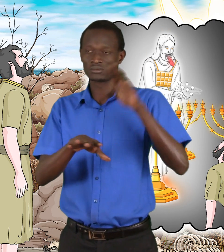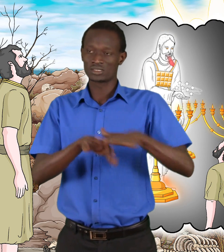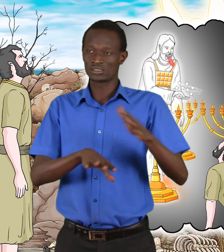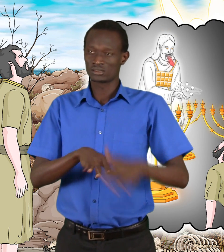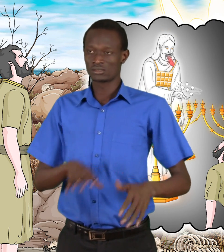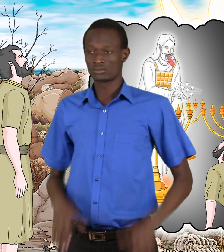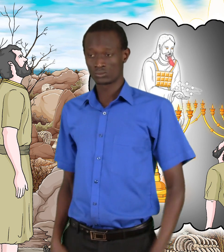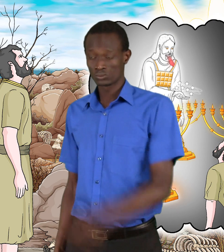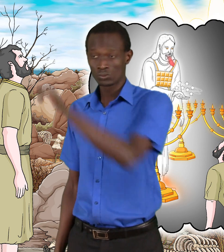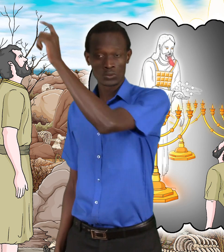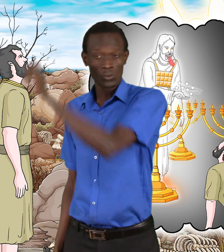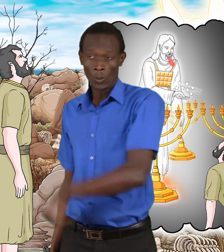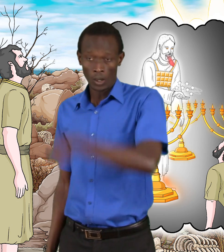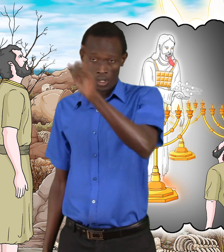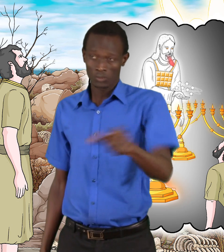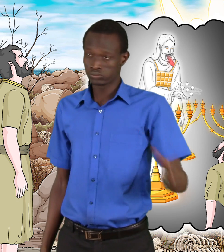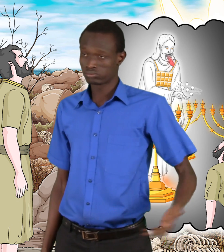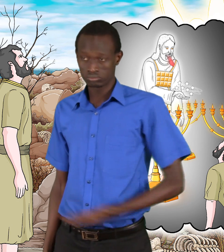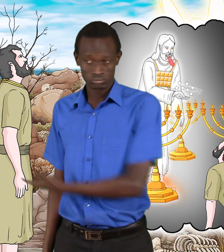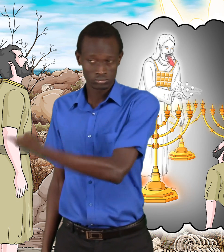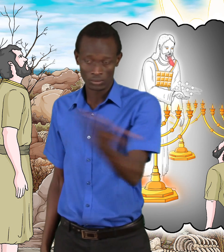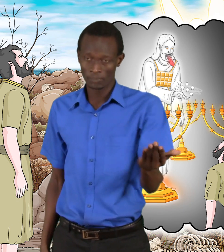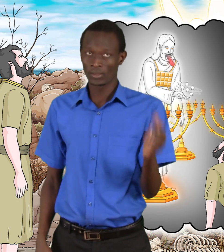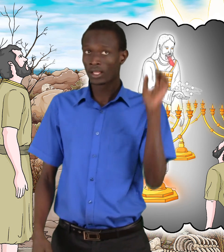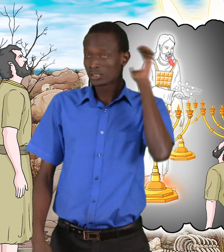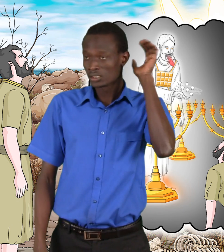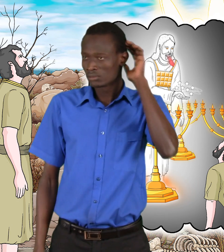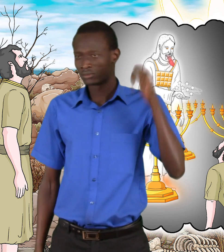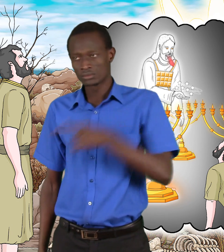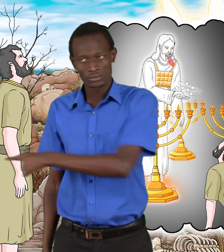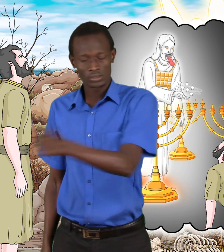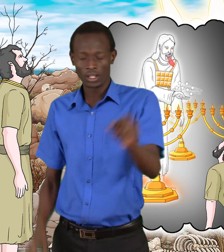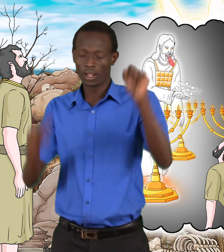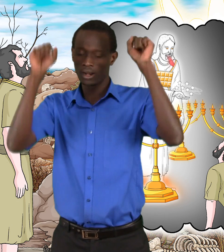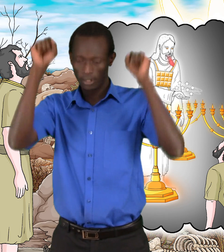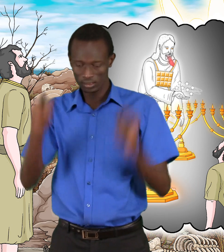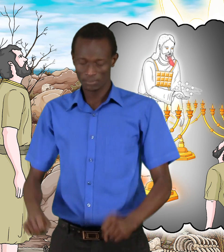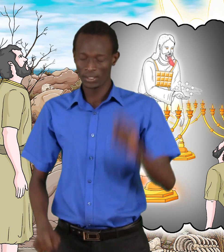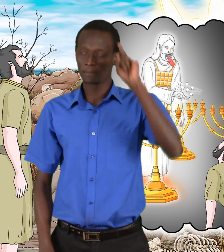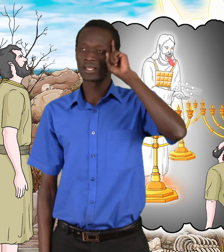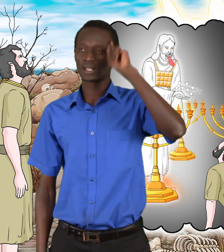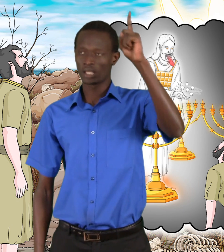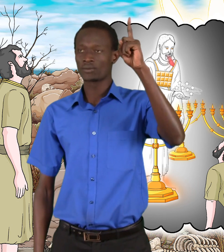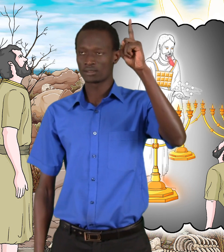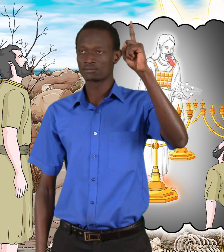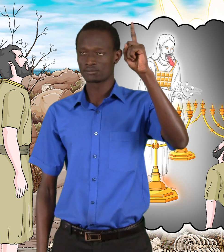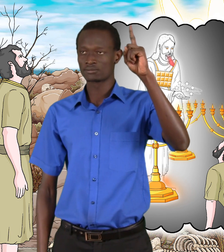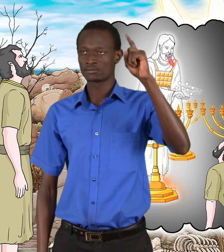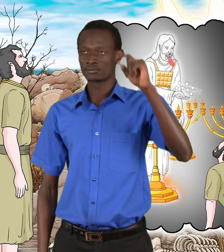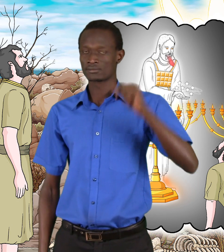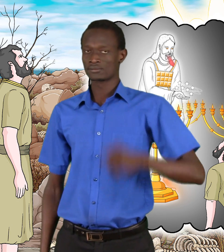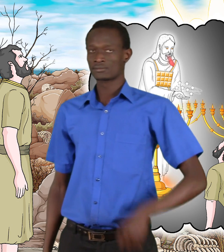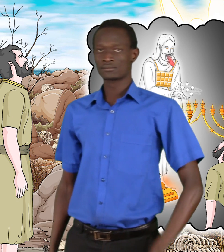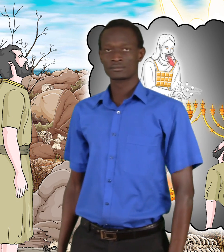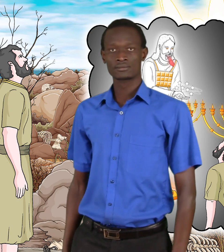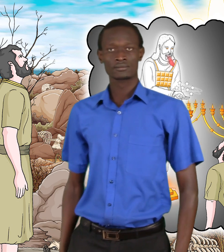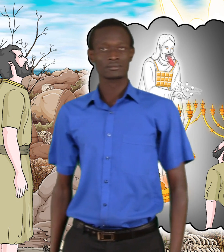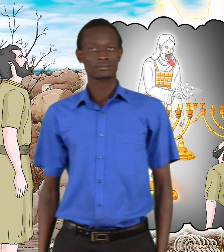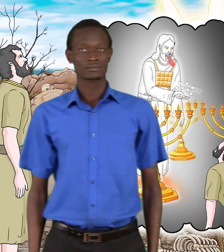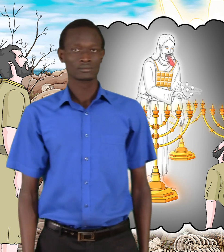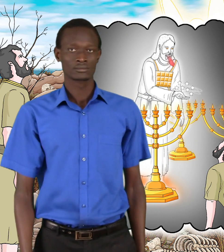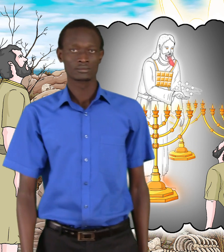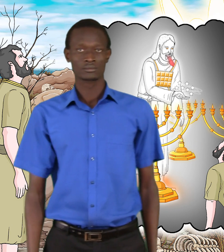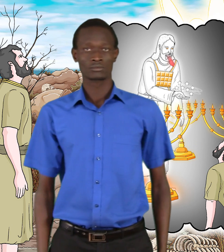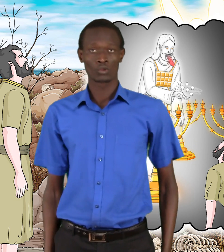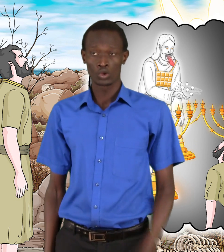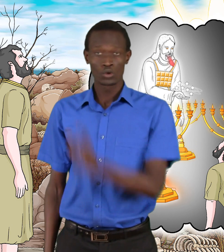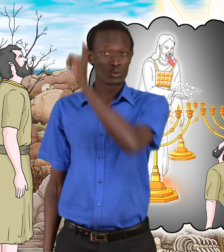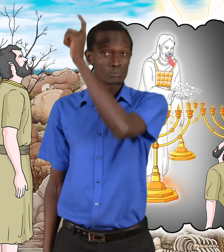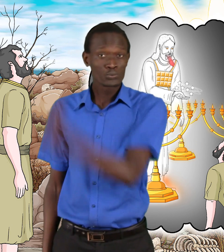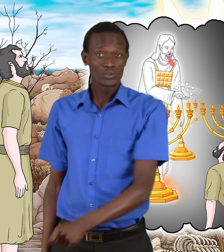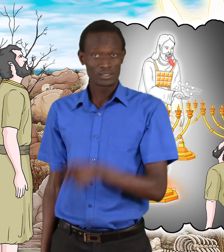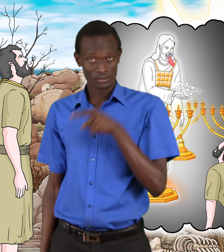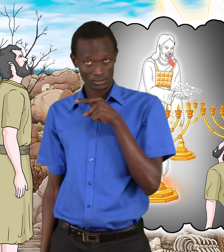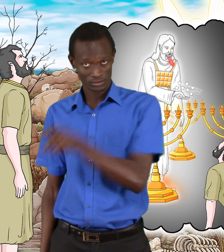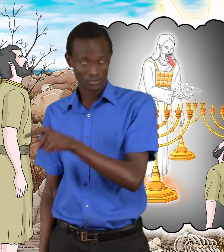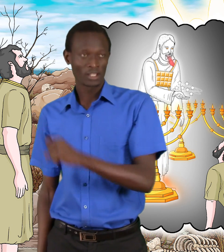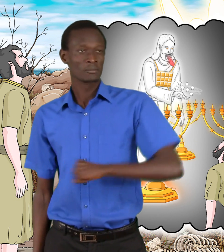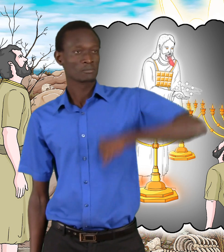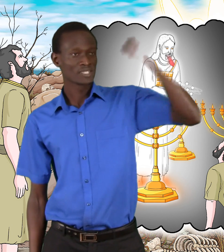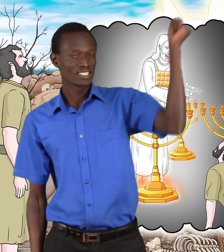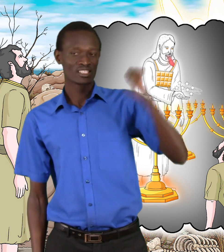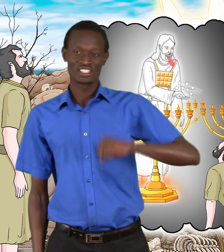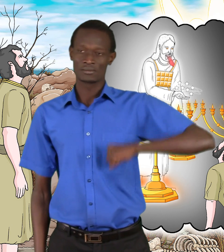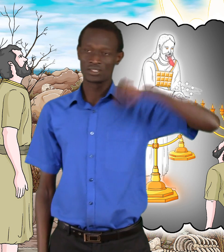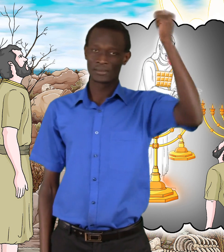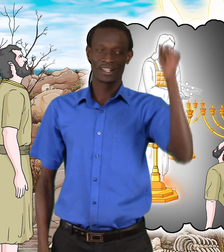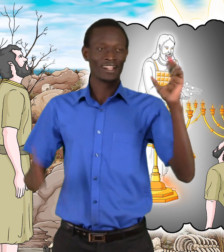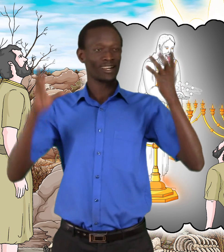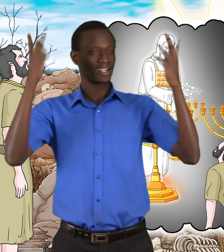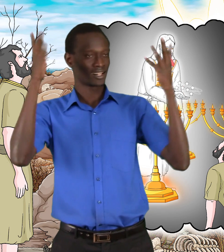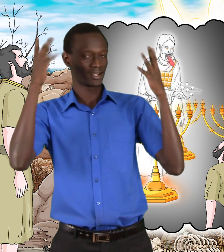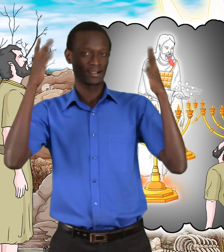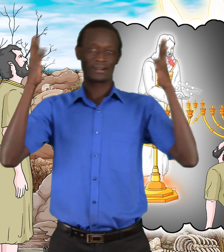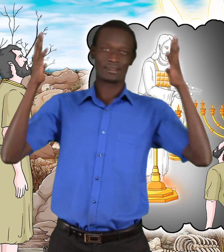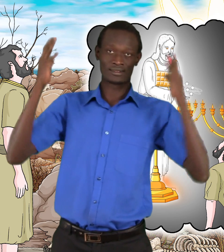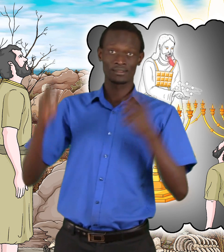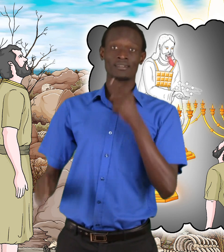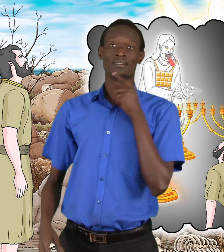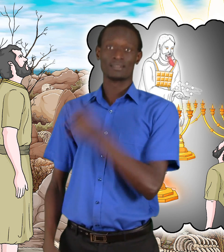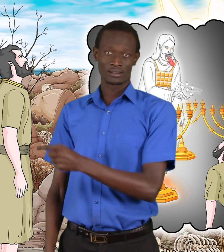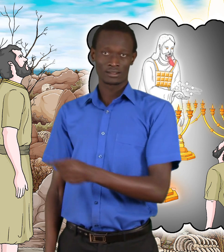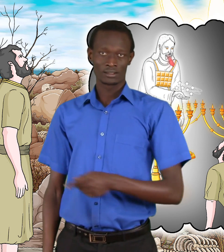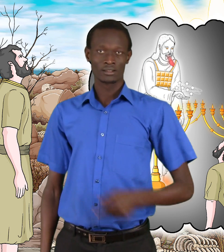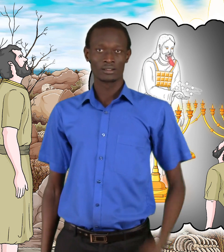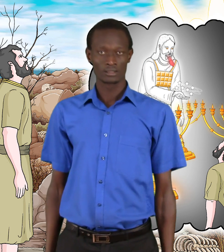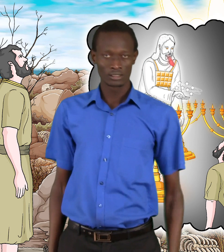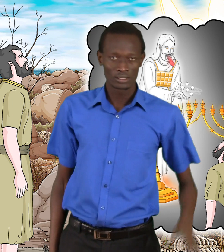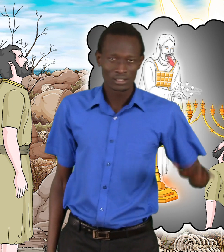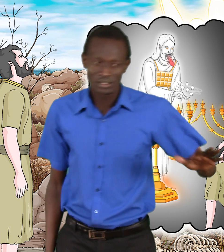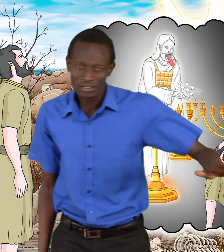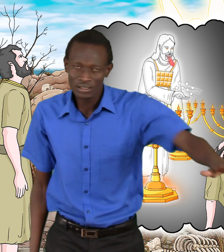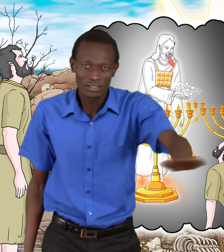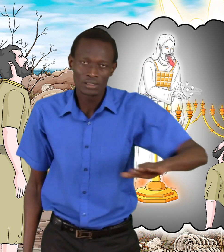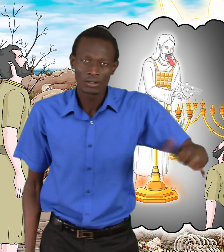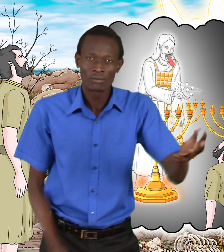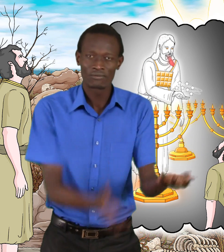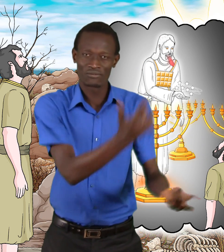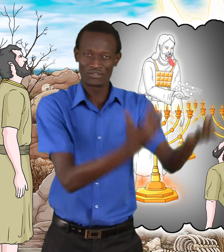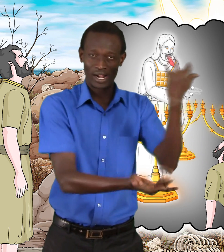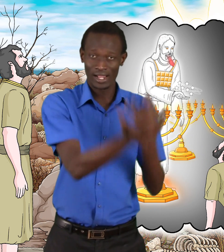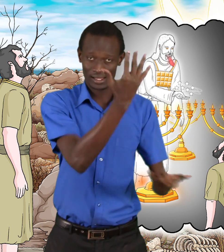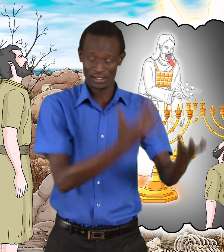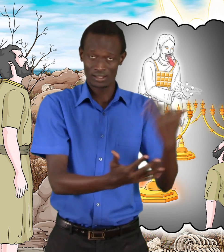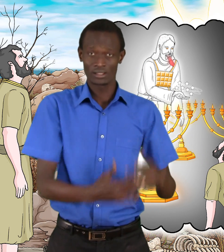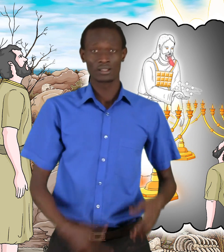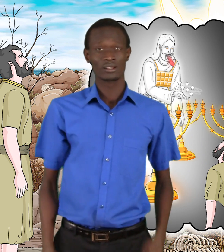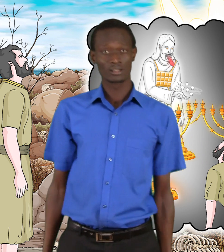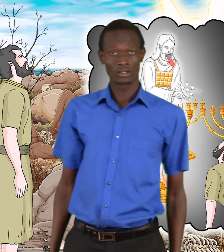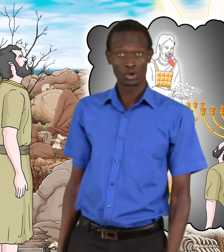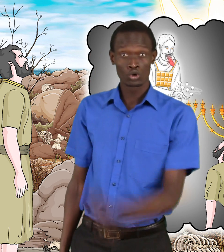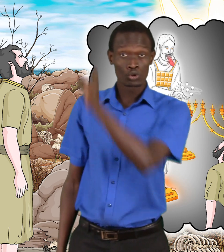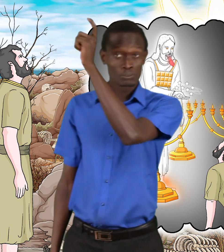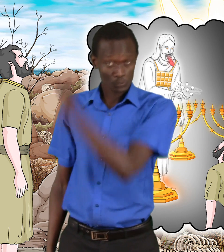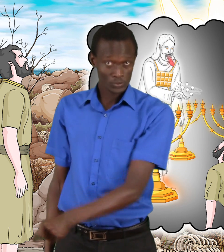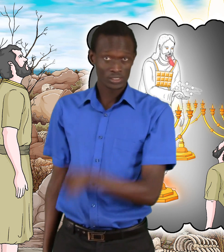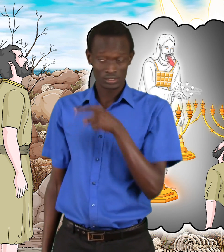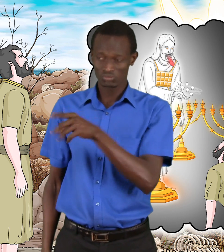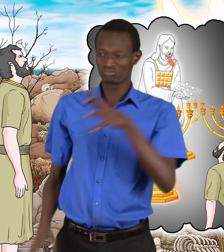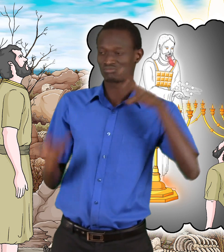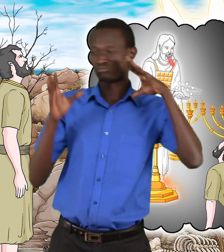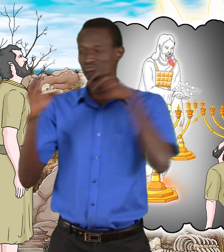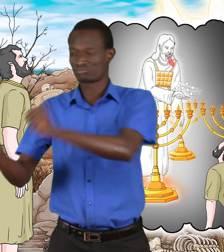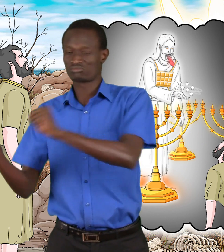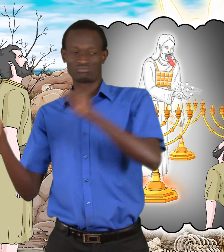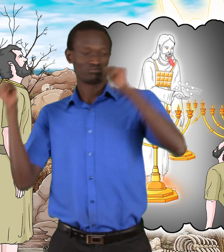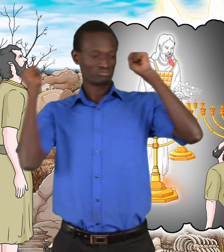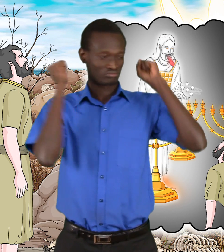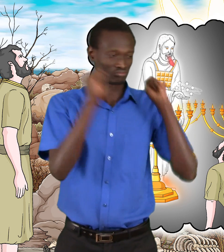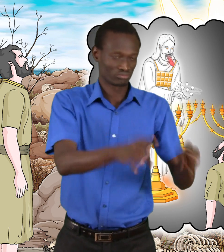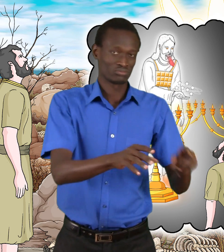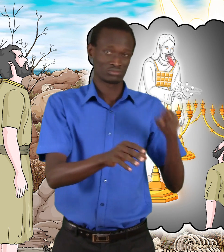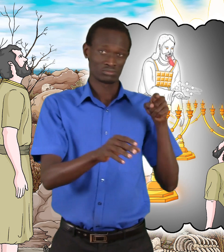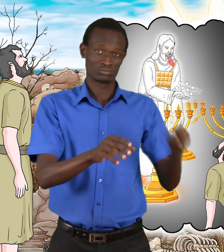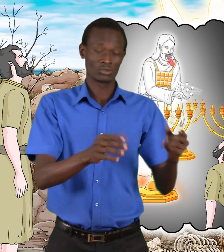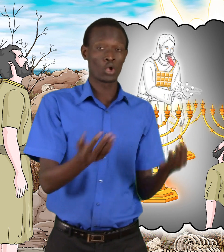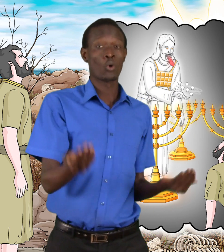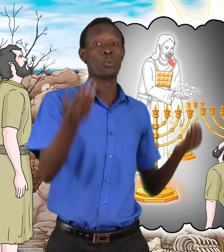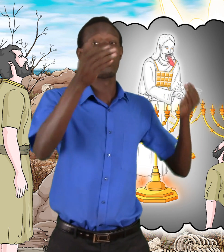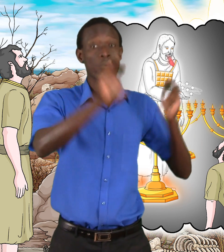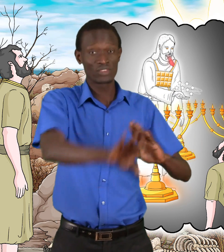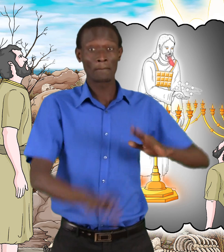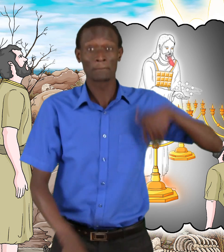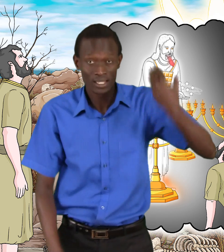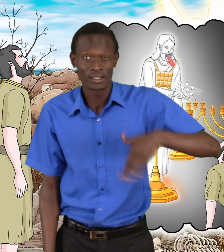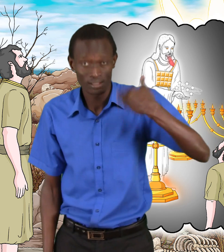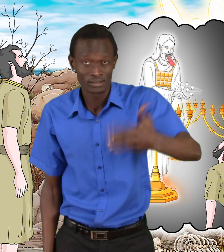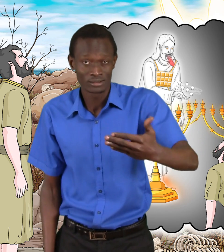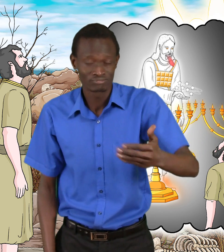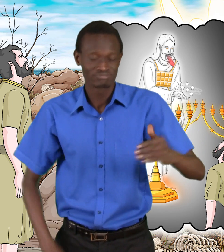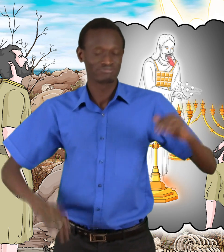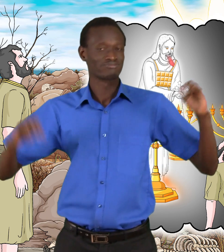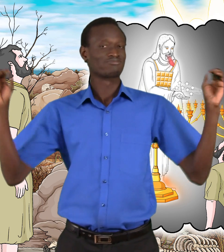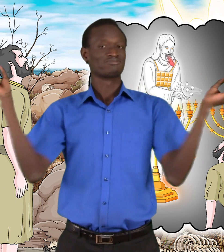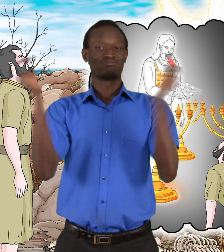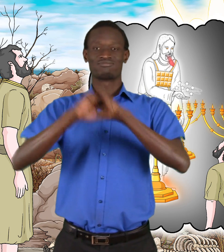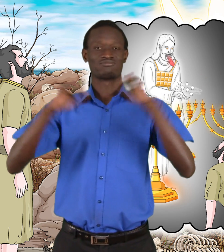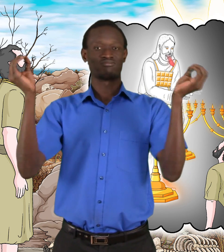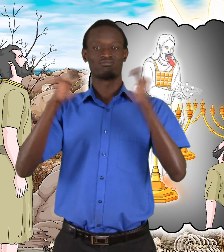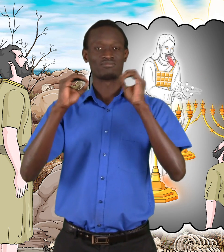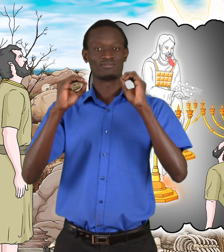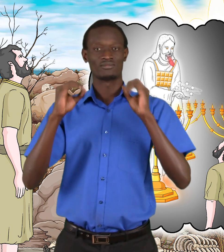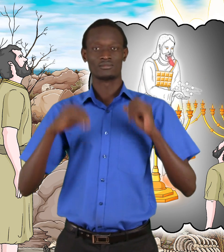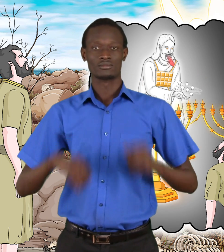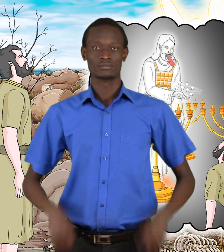He who has an ear, let him hear what the Spirit says to the churches.